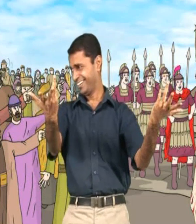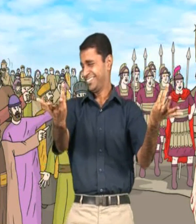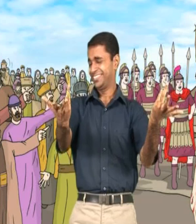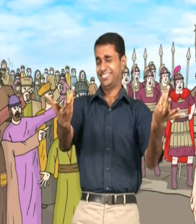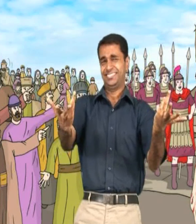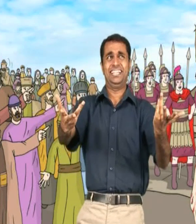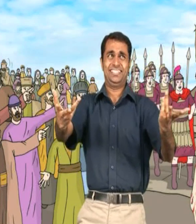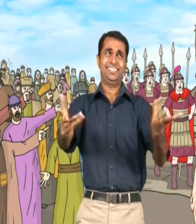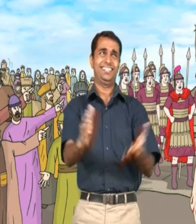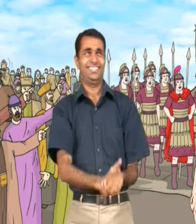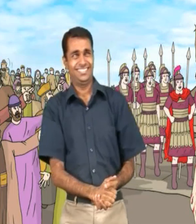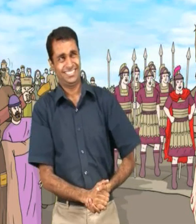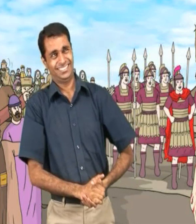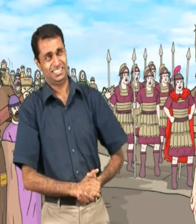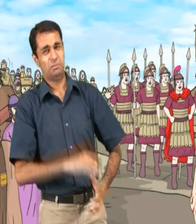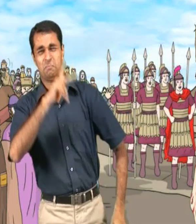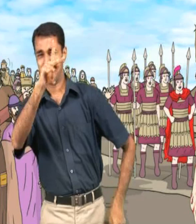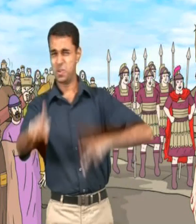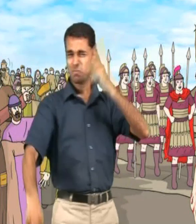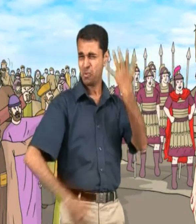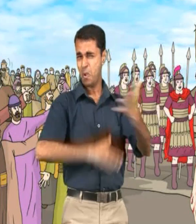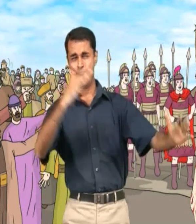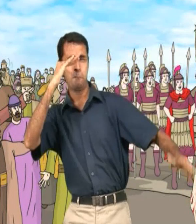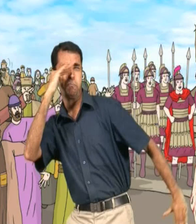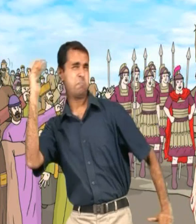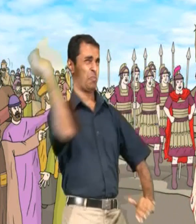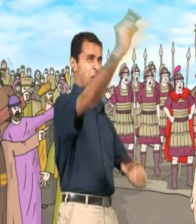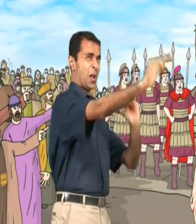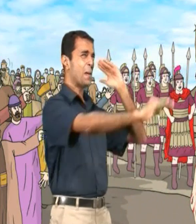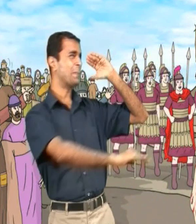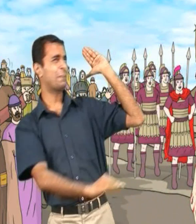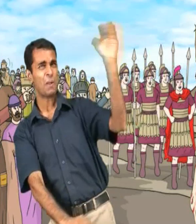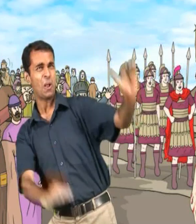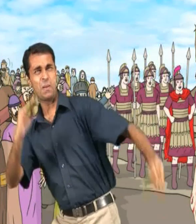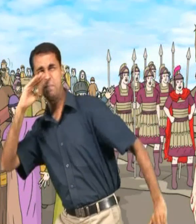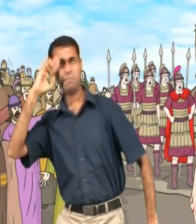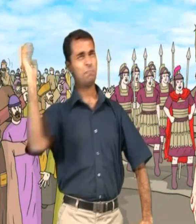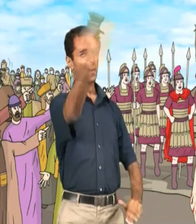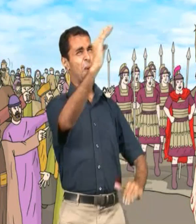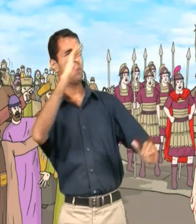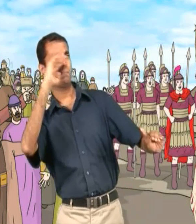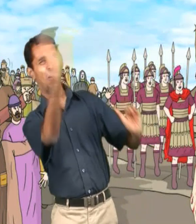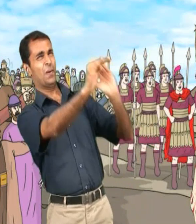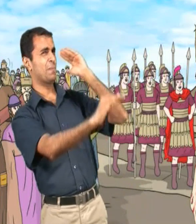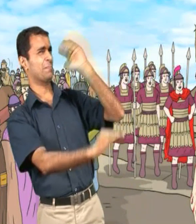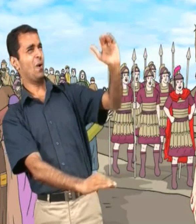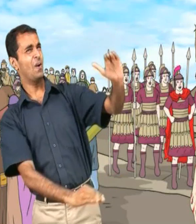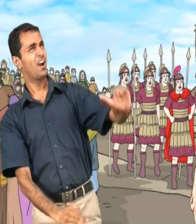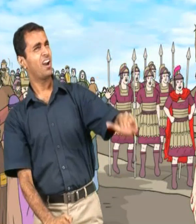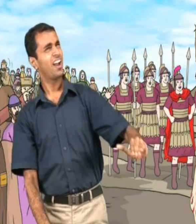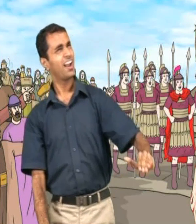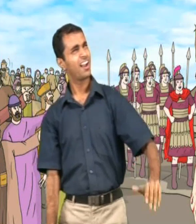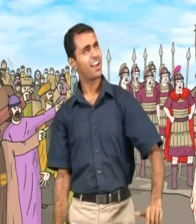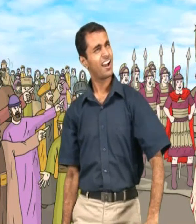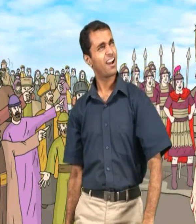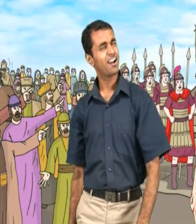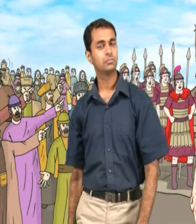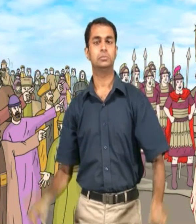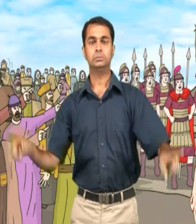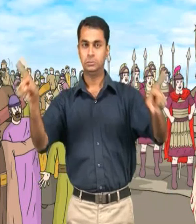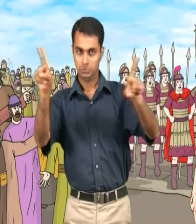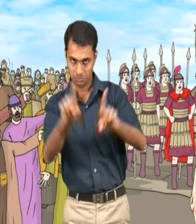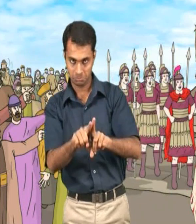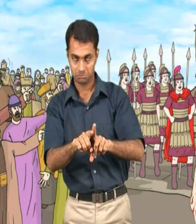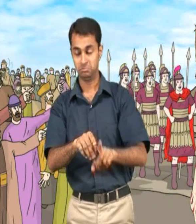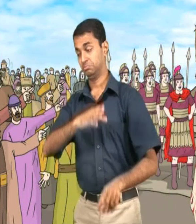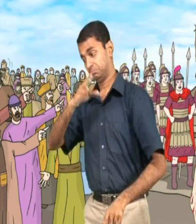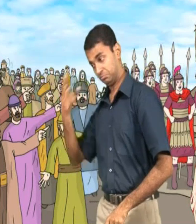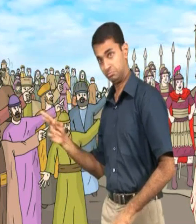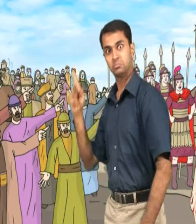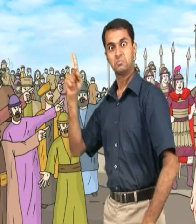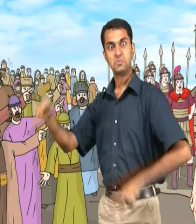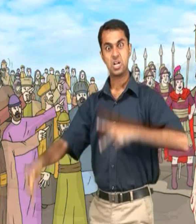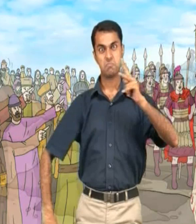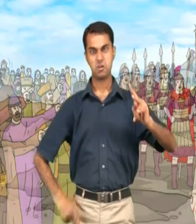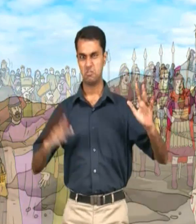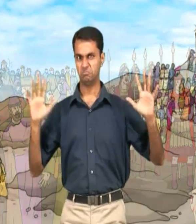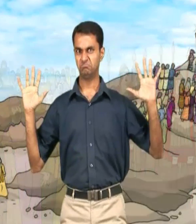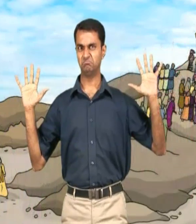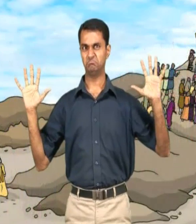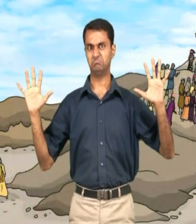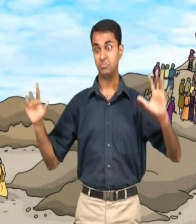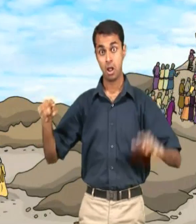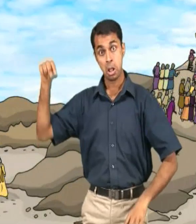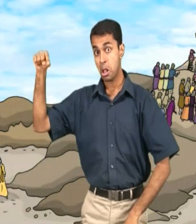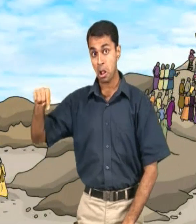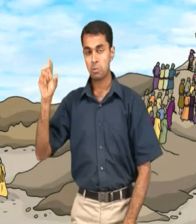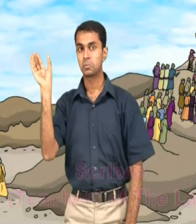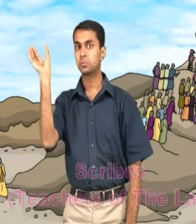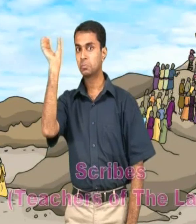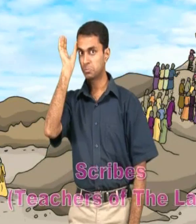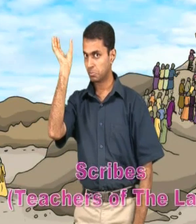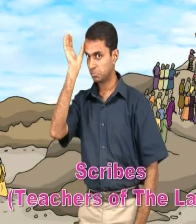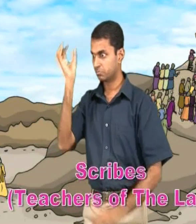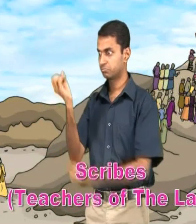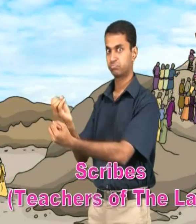If You are the Son of God, come down from the cross!”